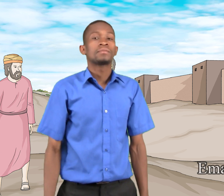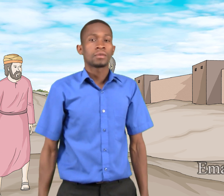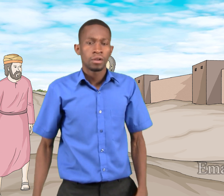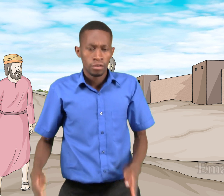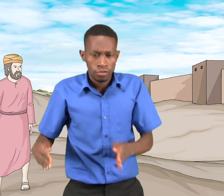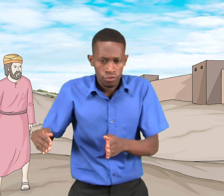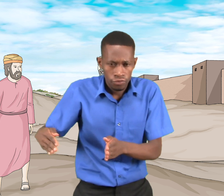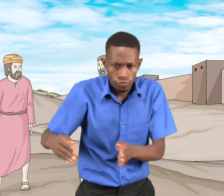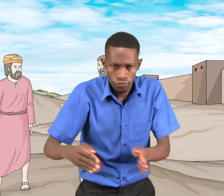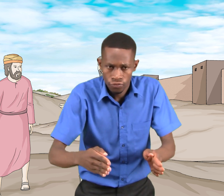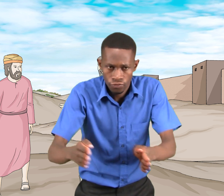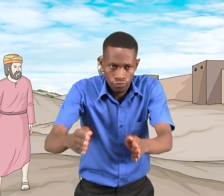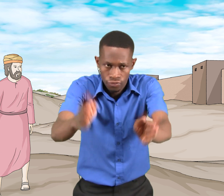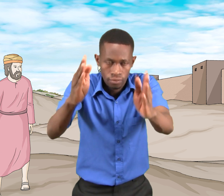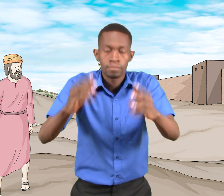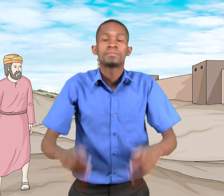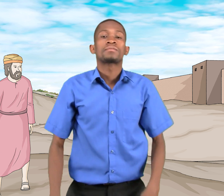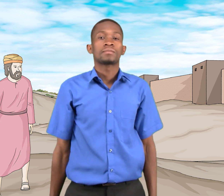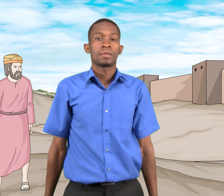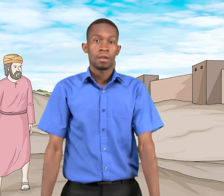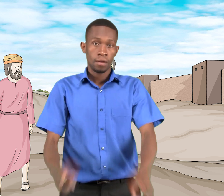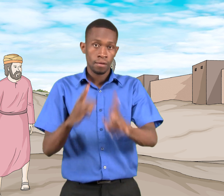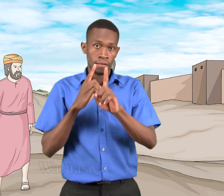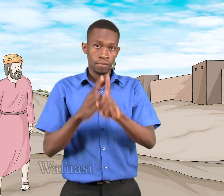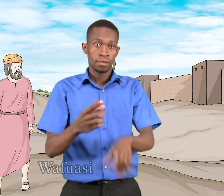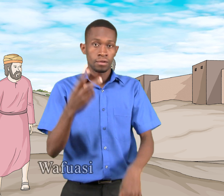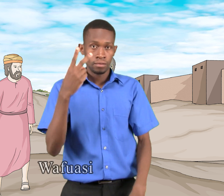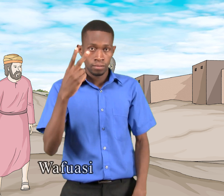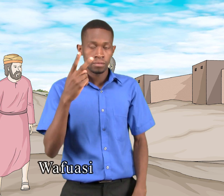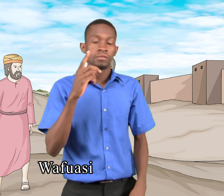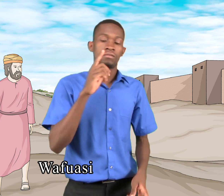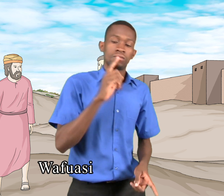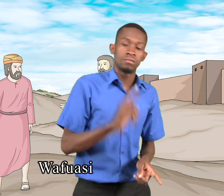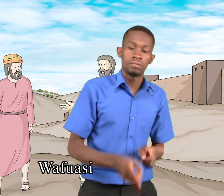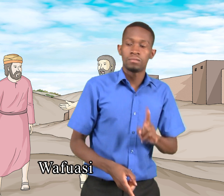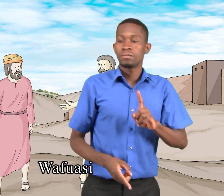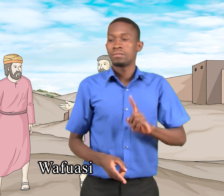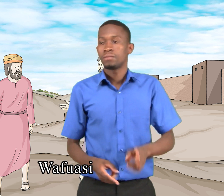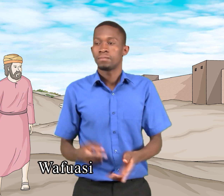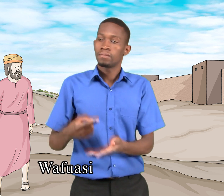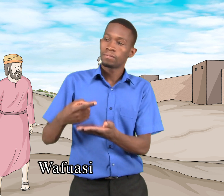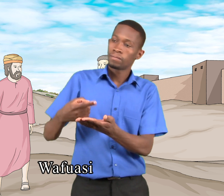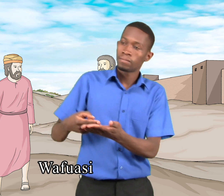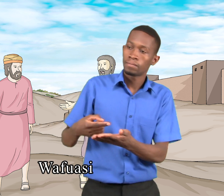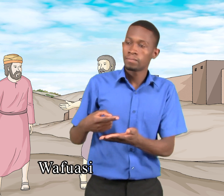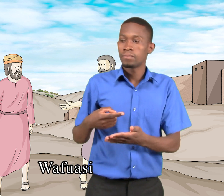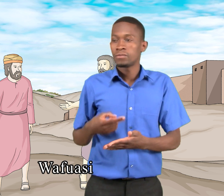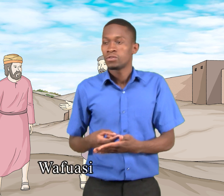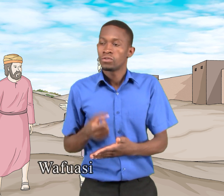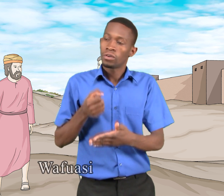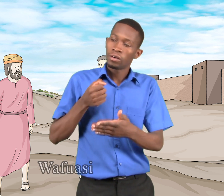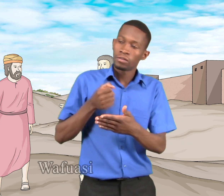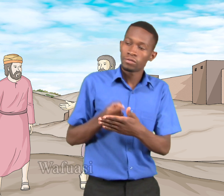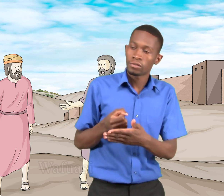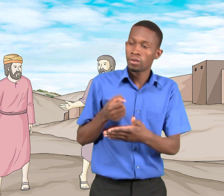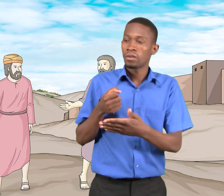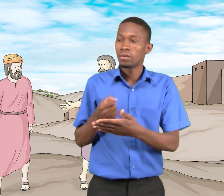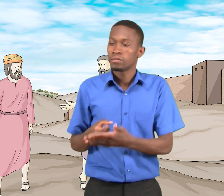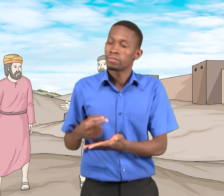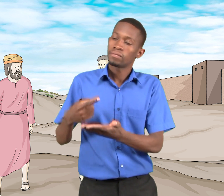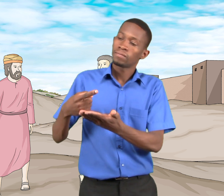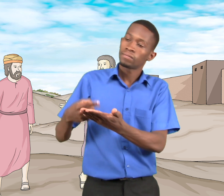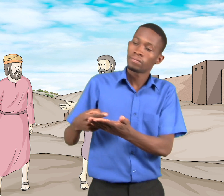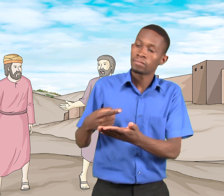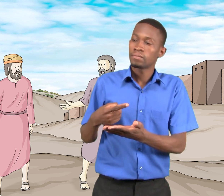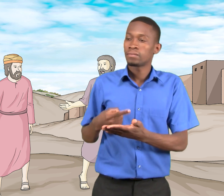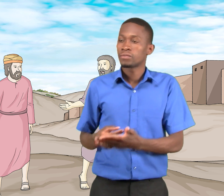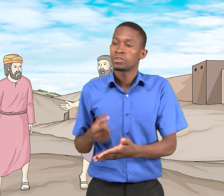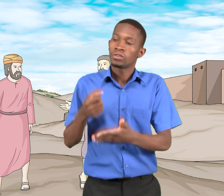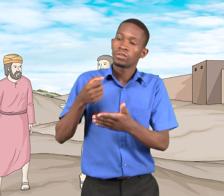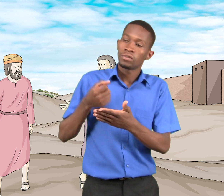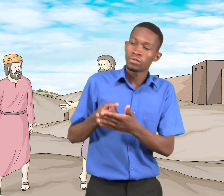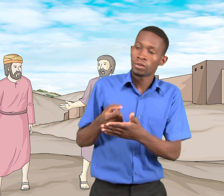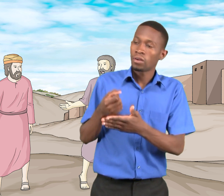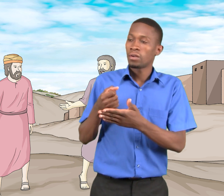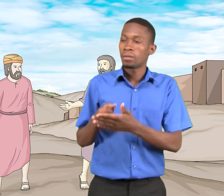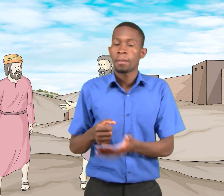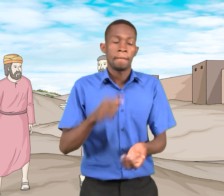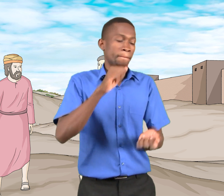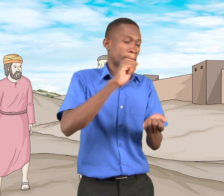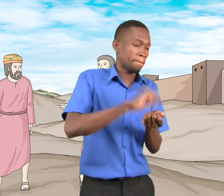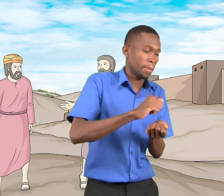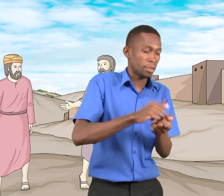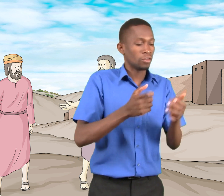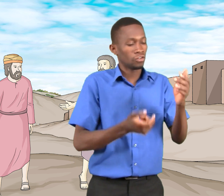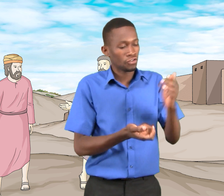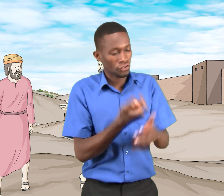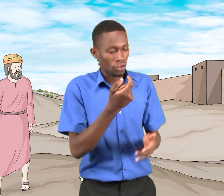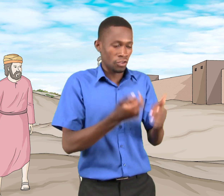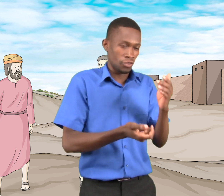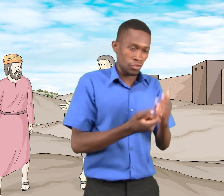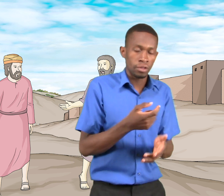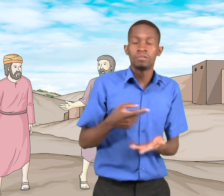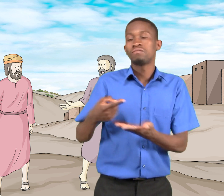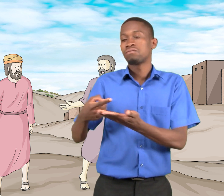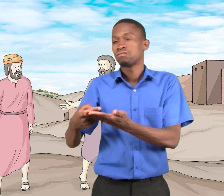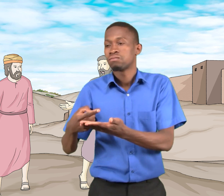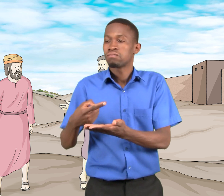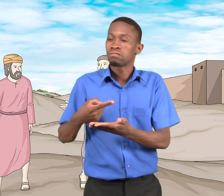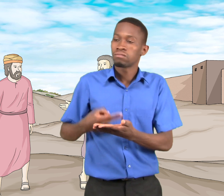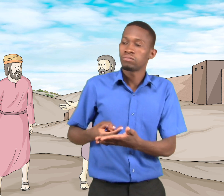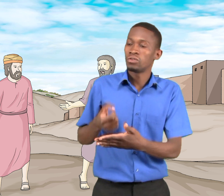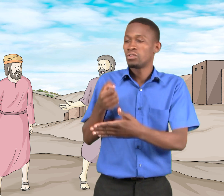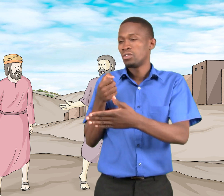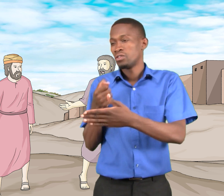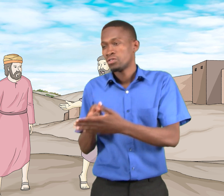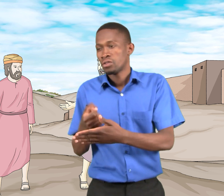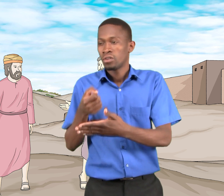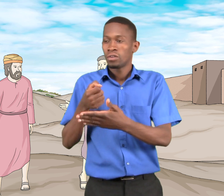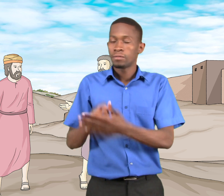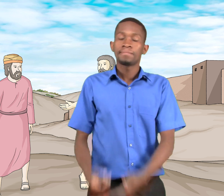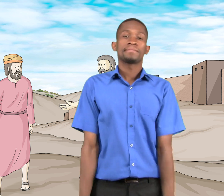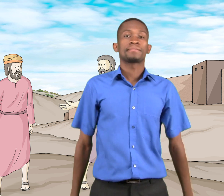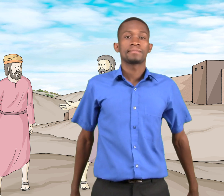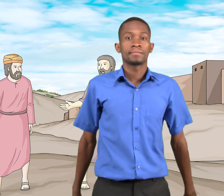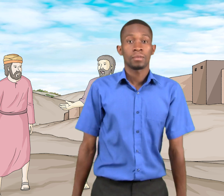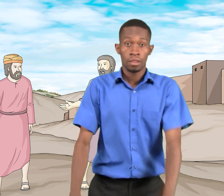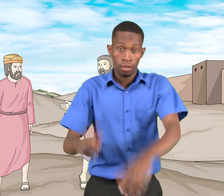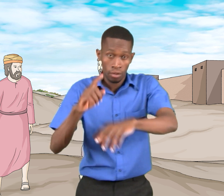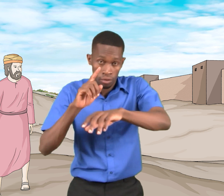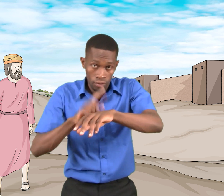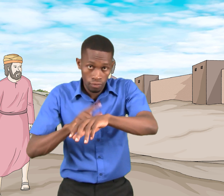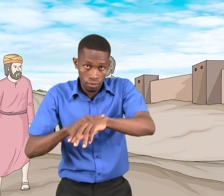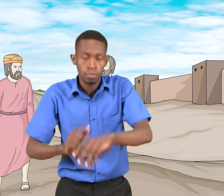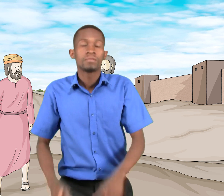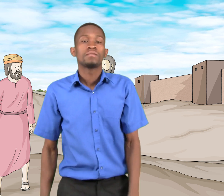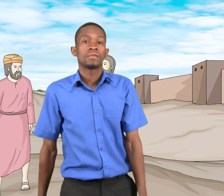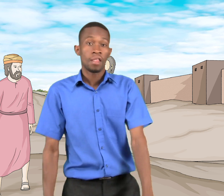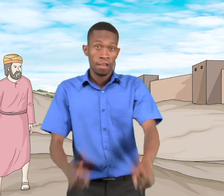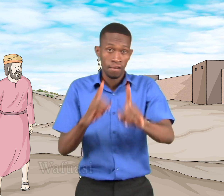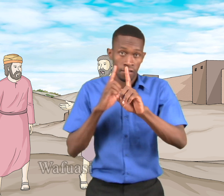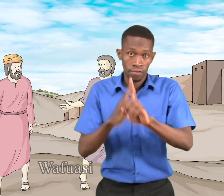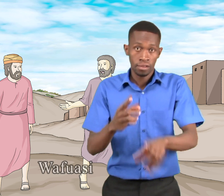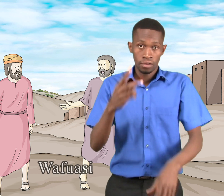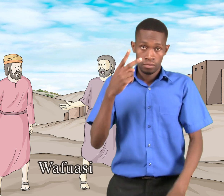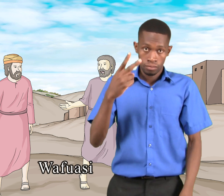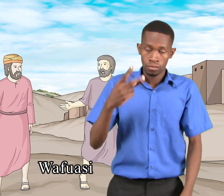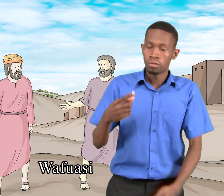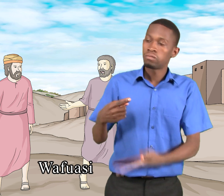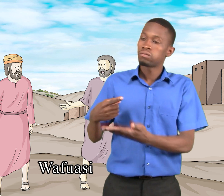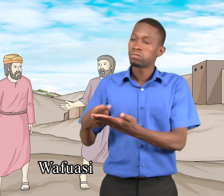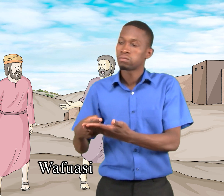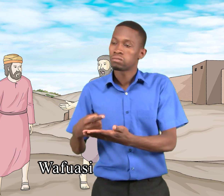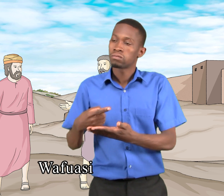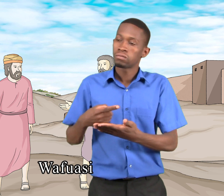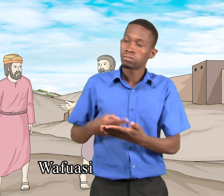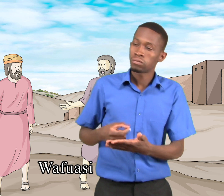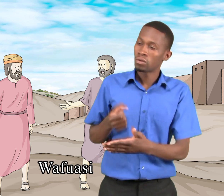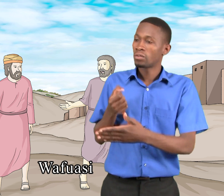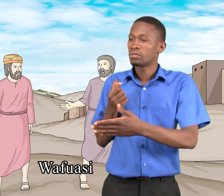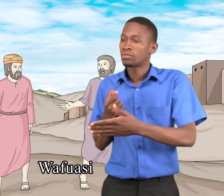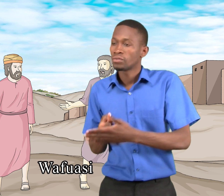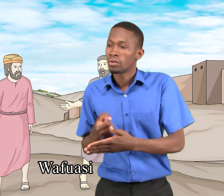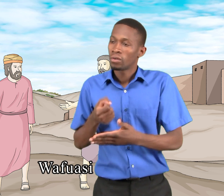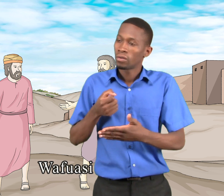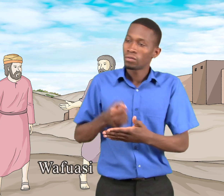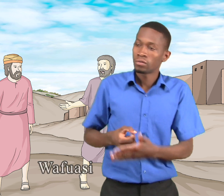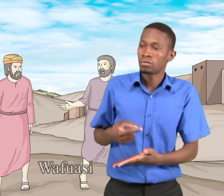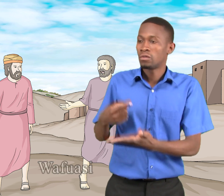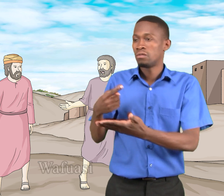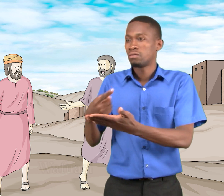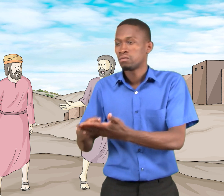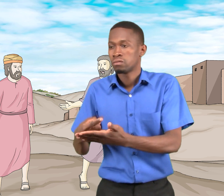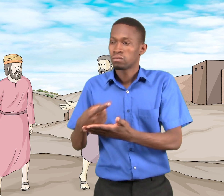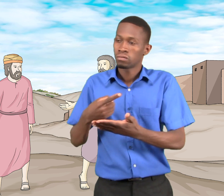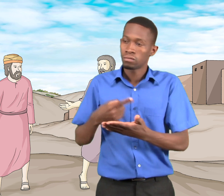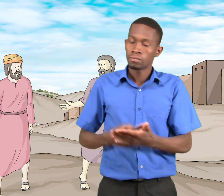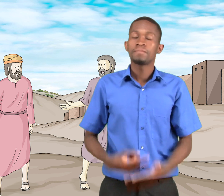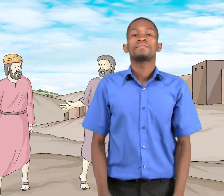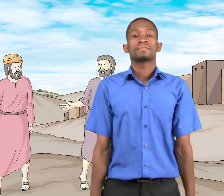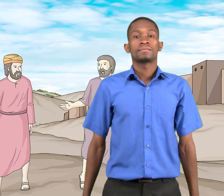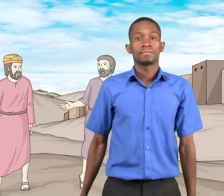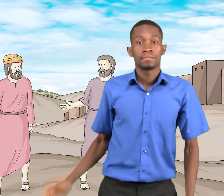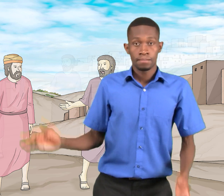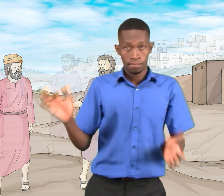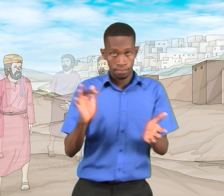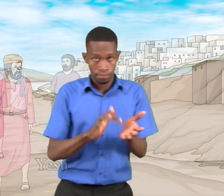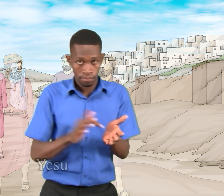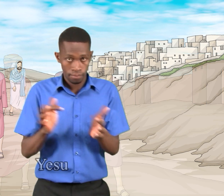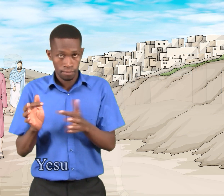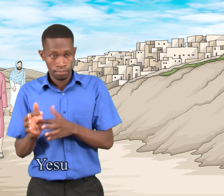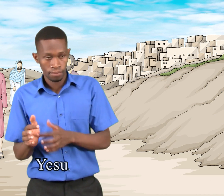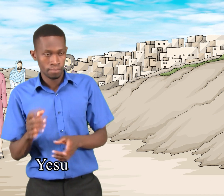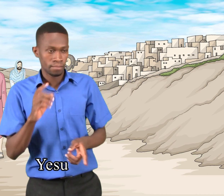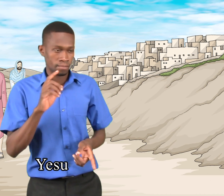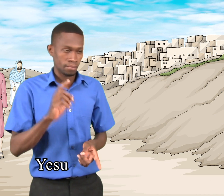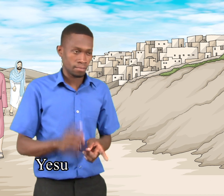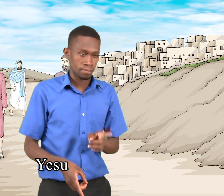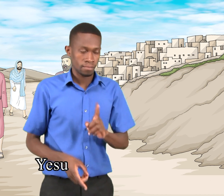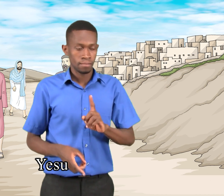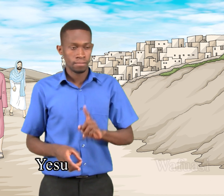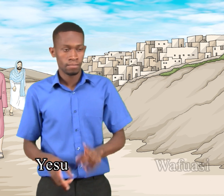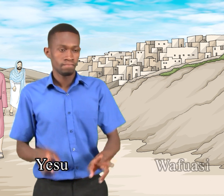They were talking with each other about everything that had happened.